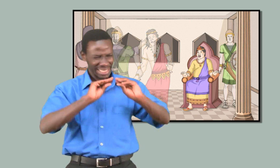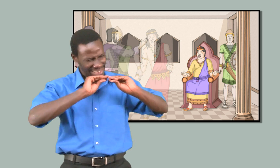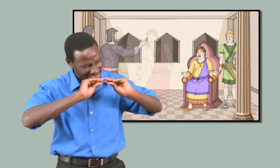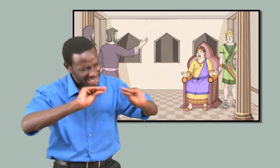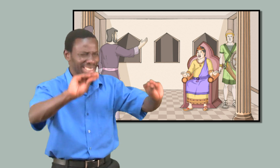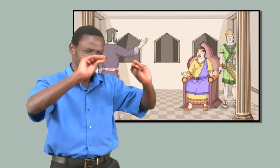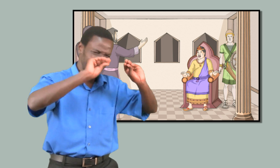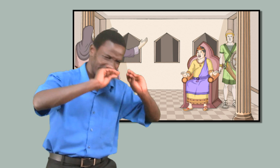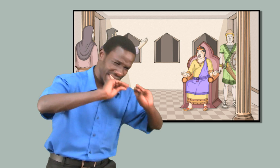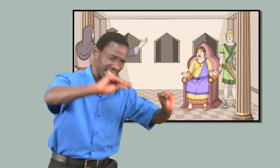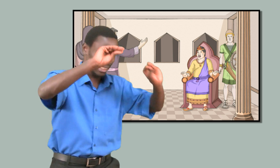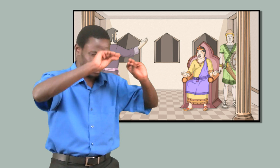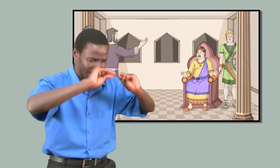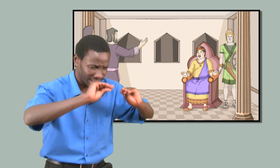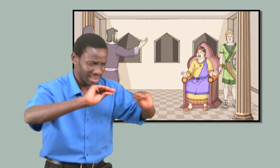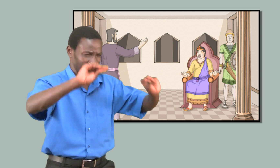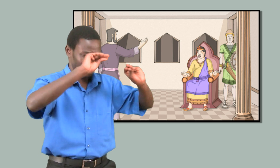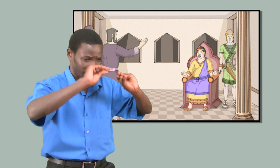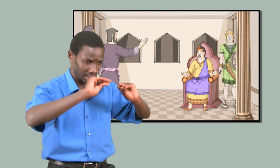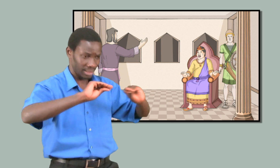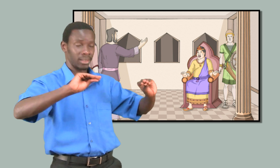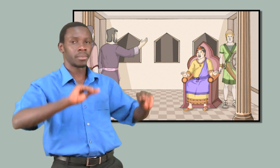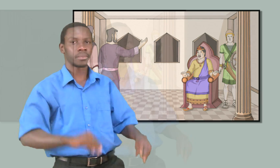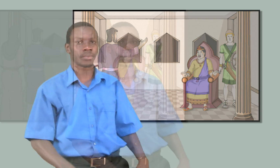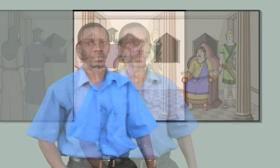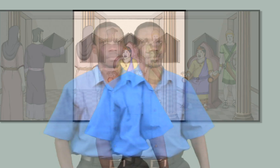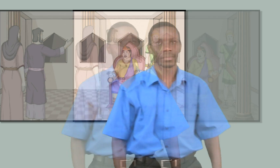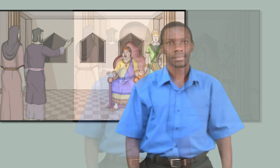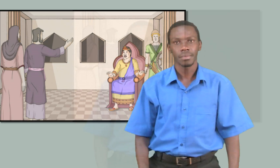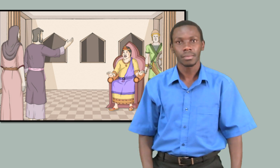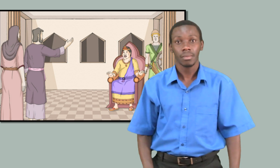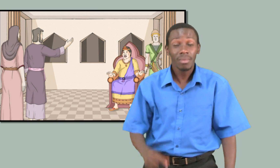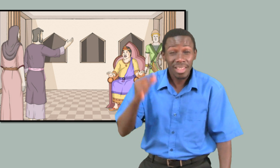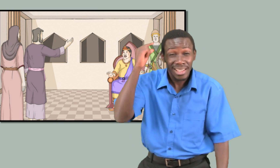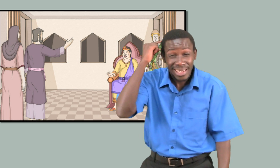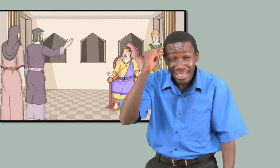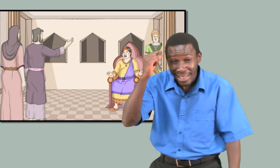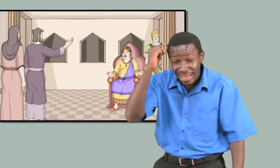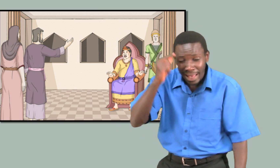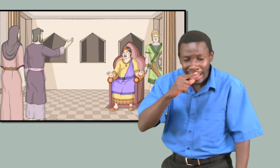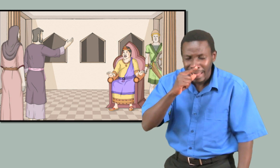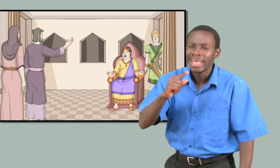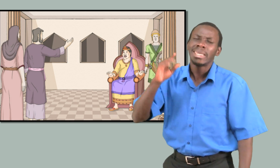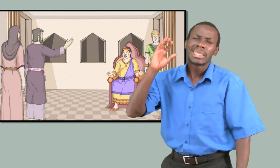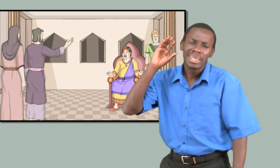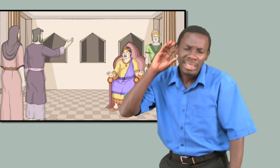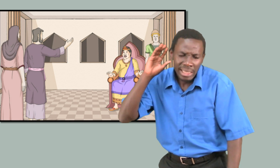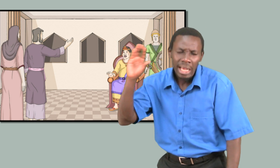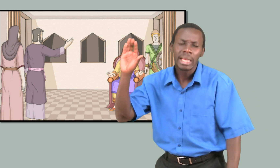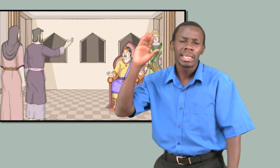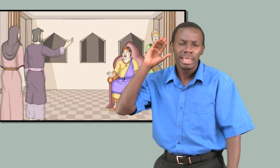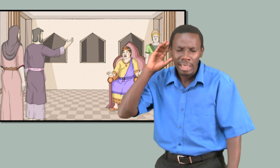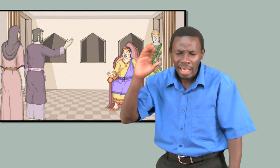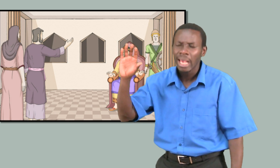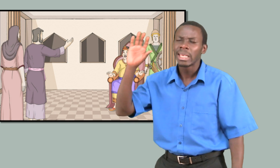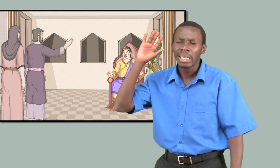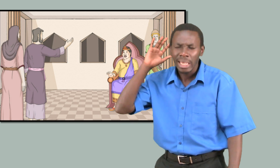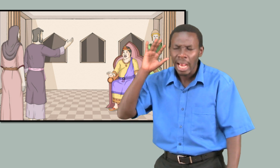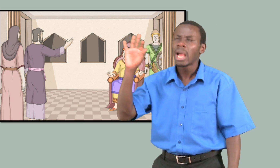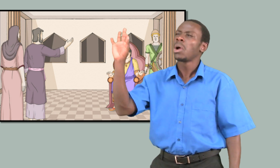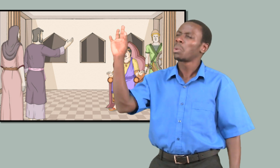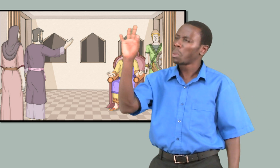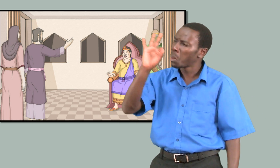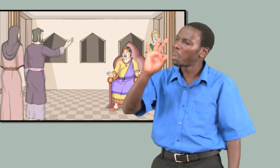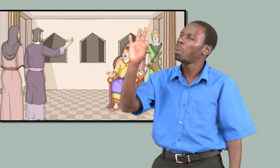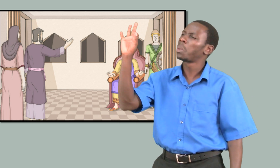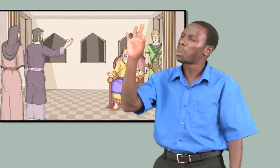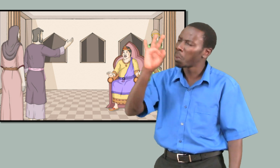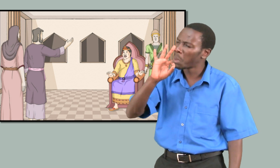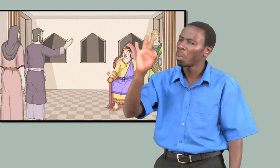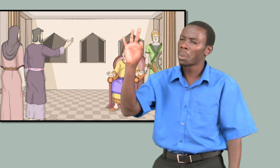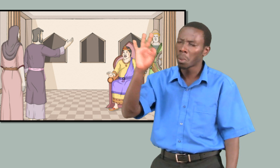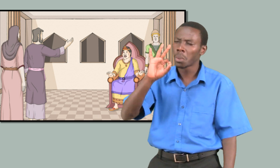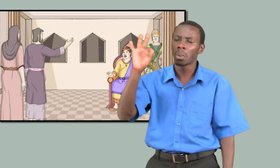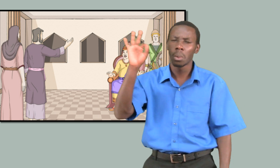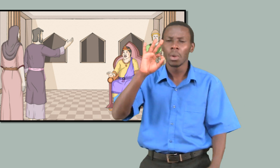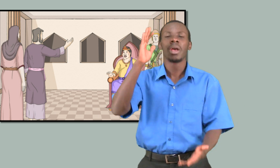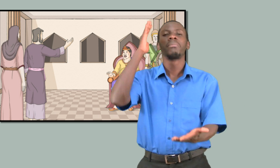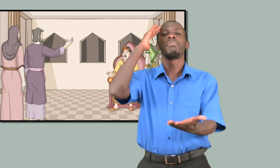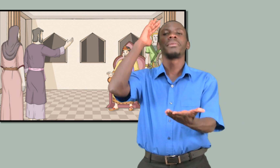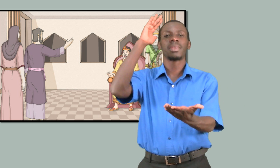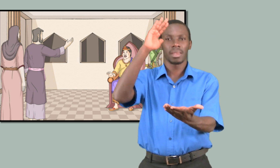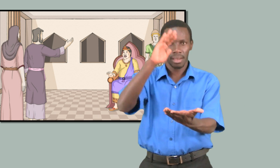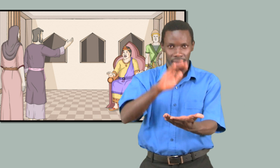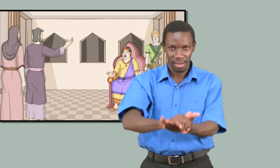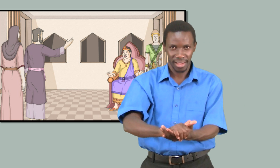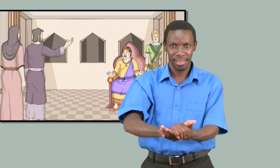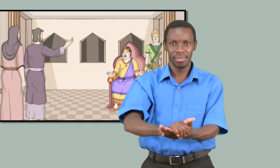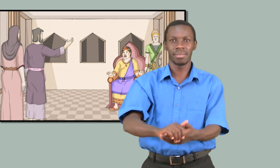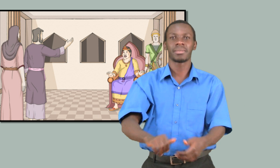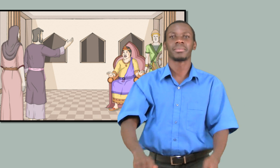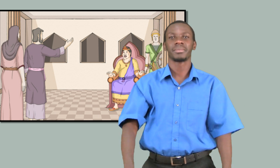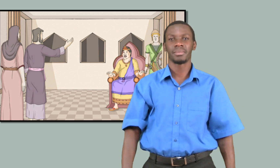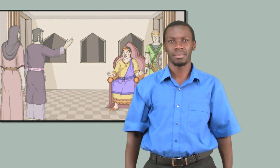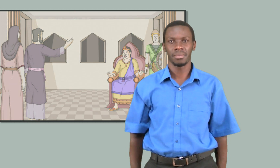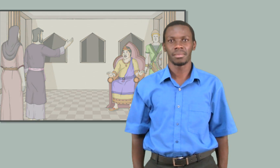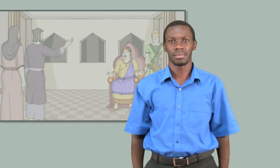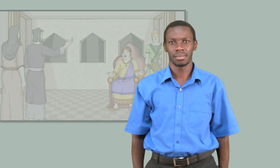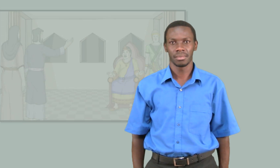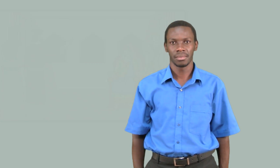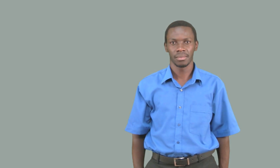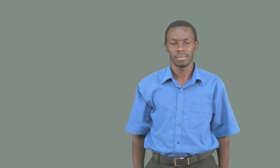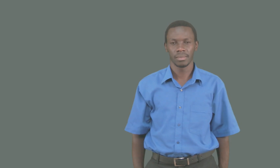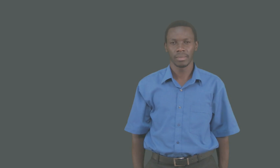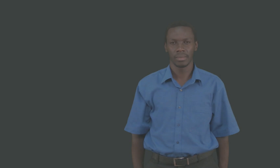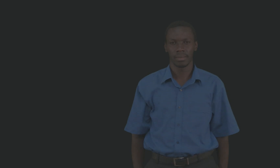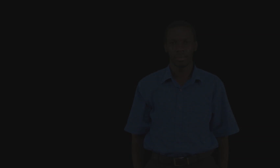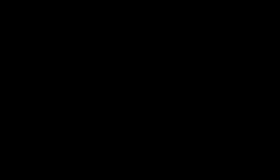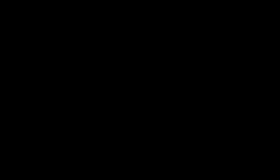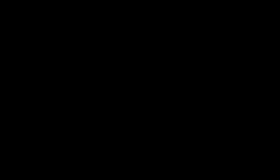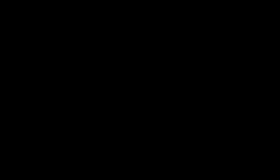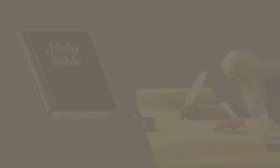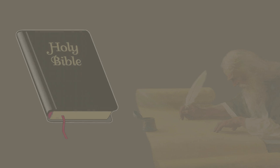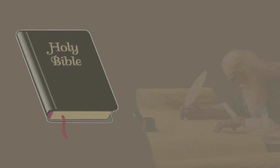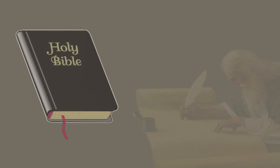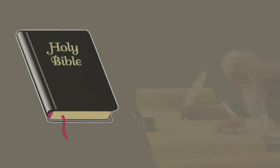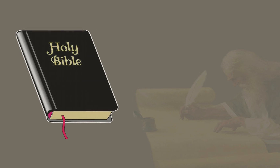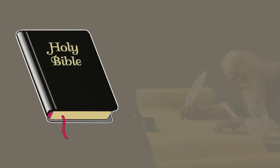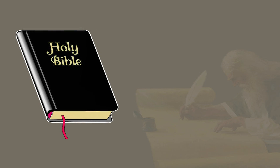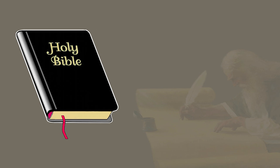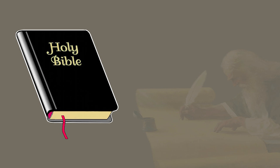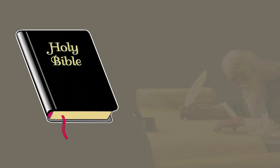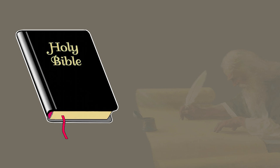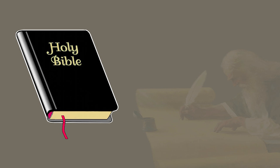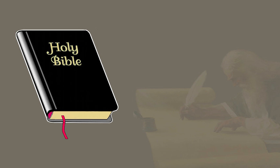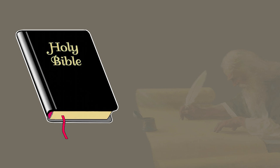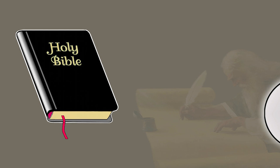When the proconsul saw what had happened, he believed, for he was astonished at the teaching about the Lord.